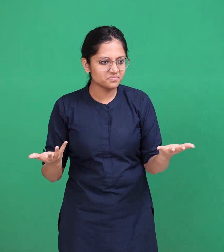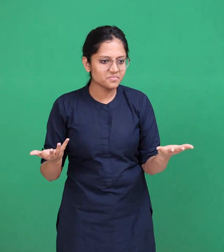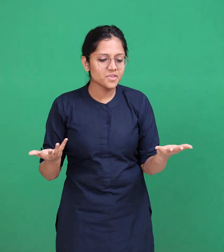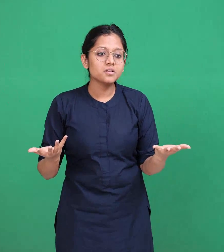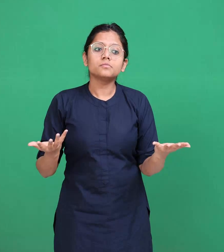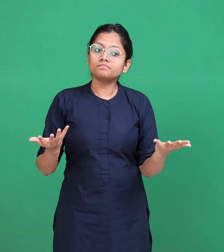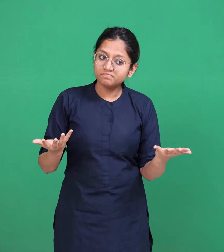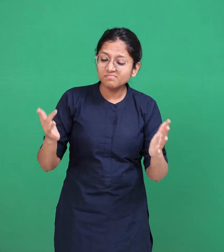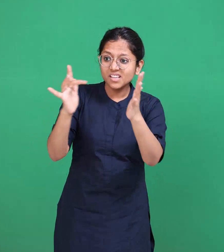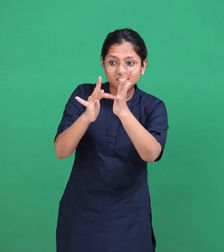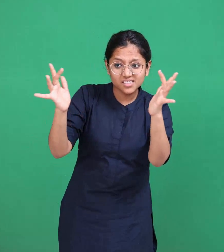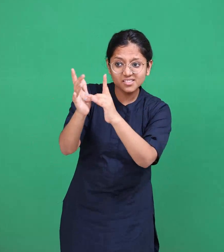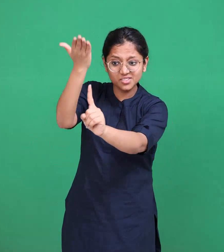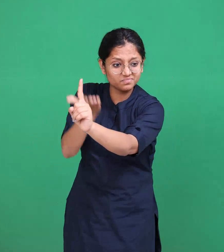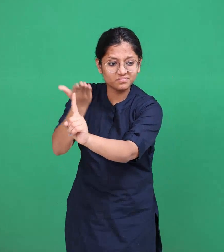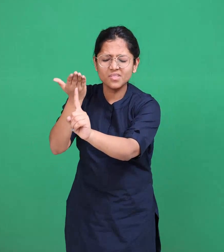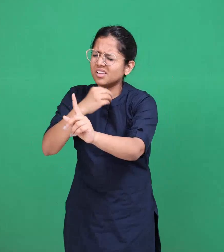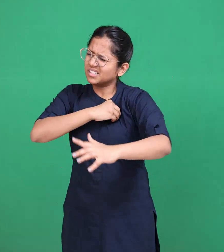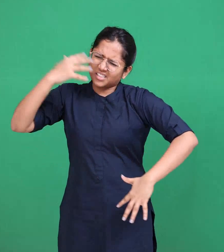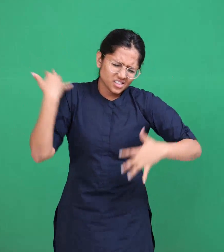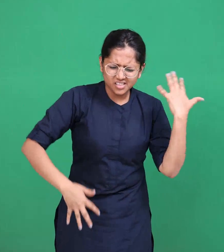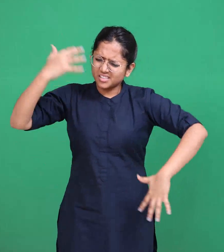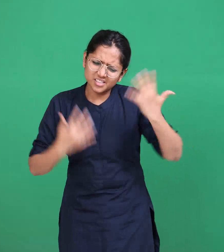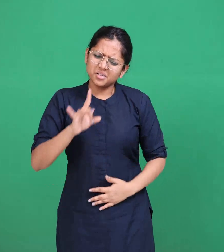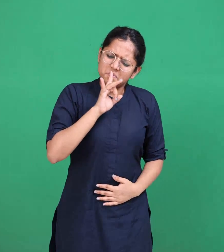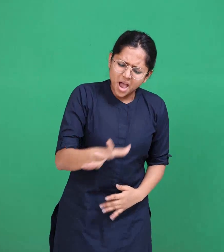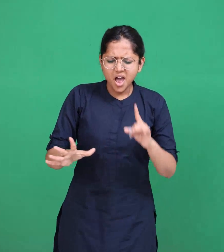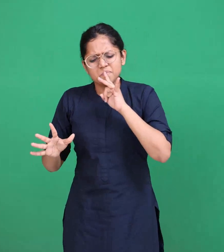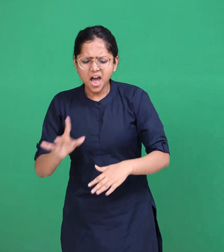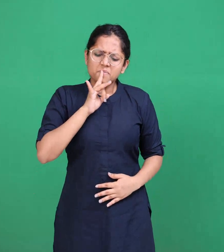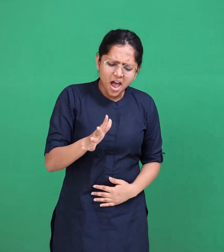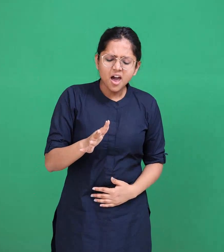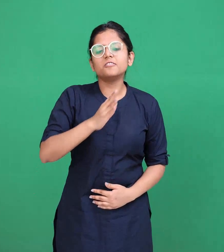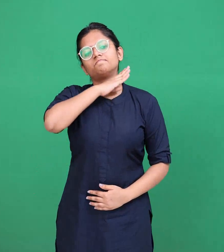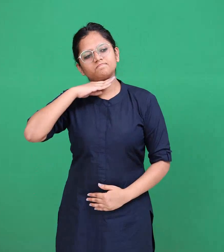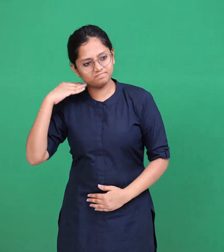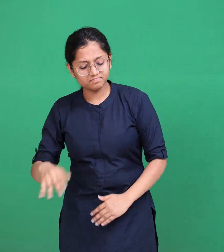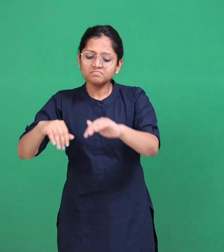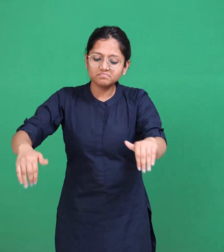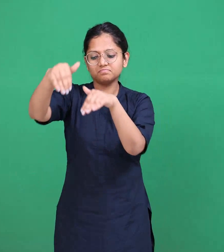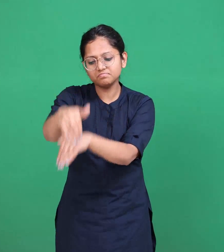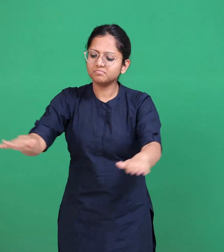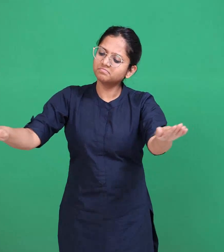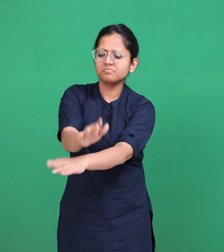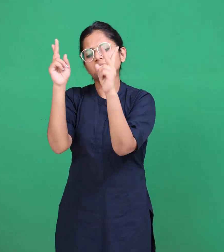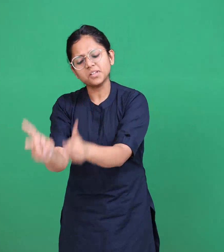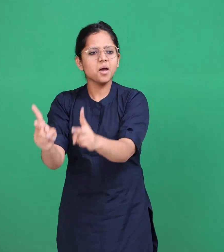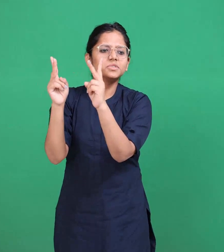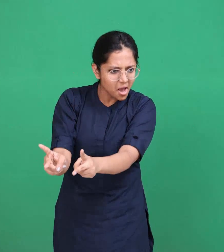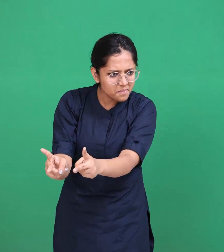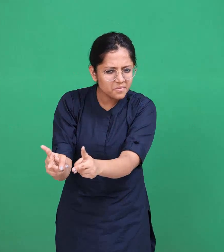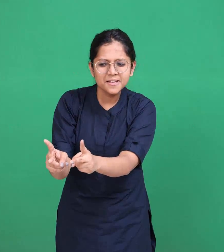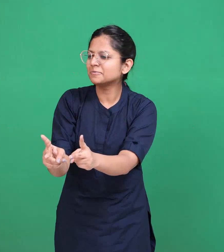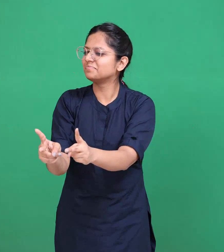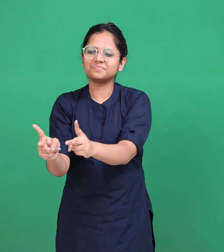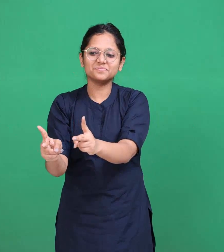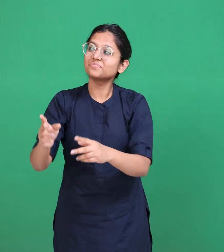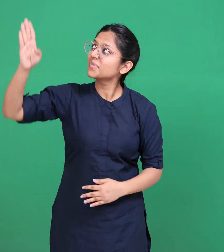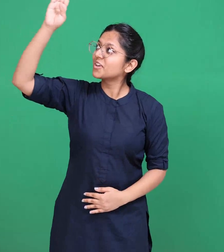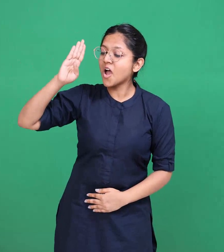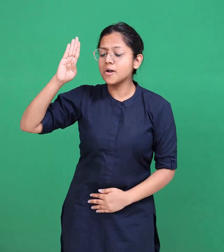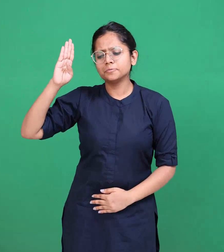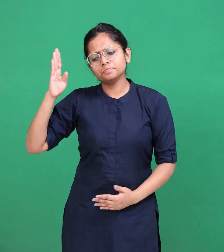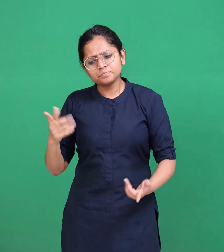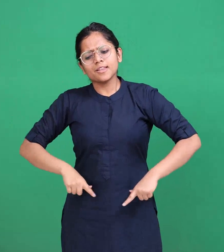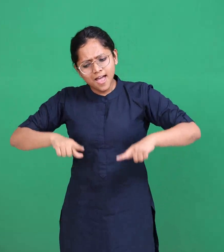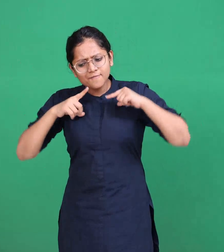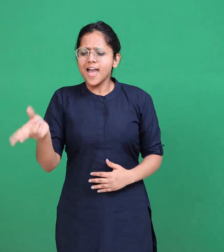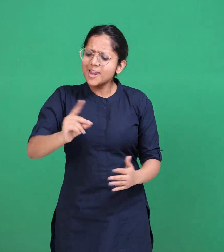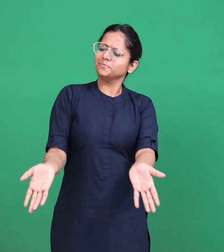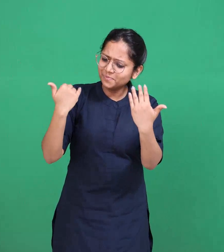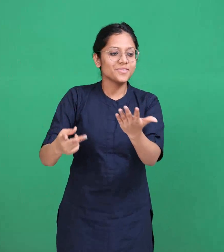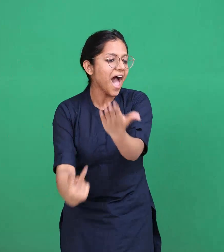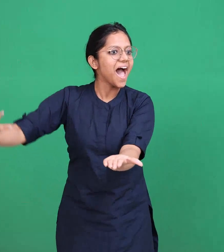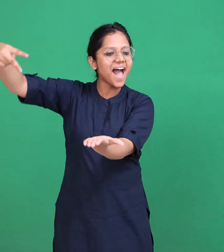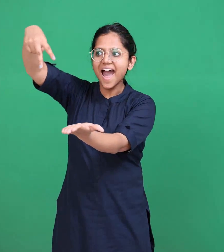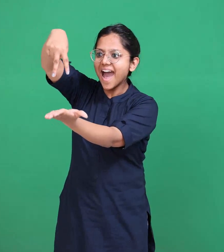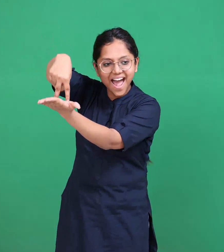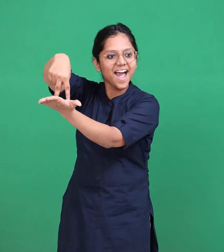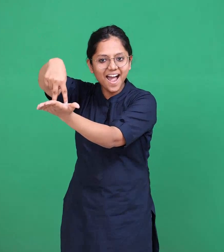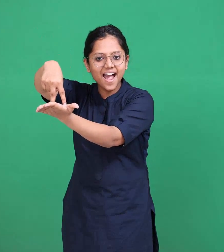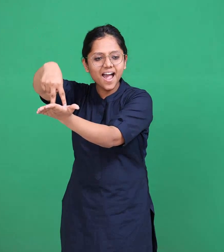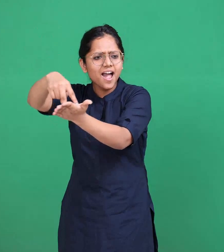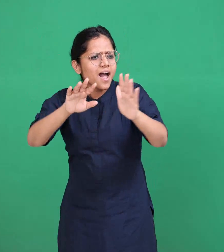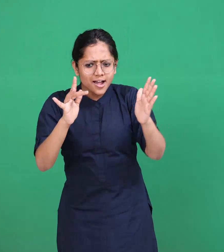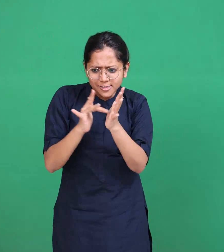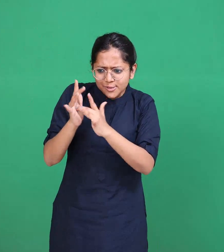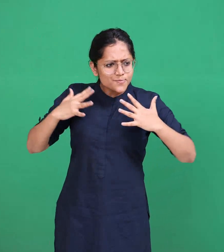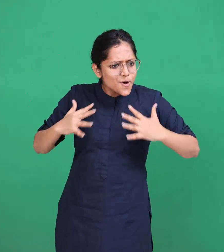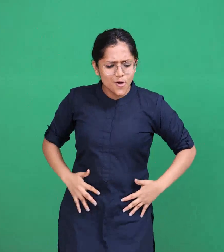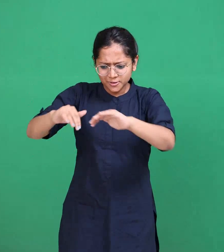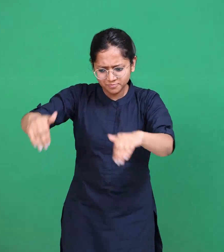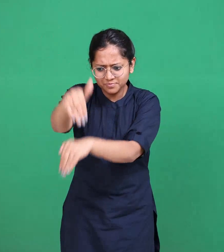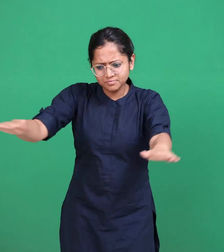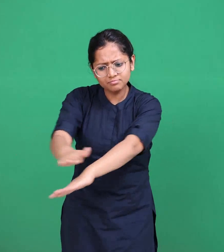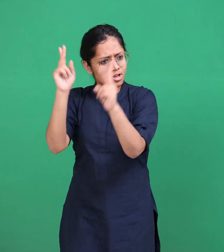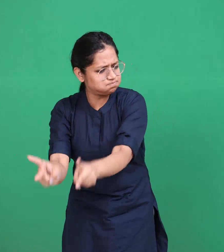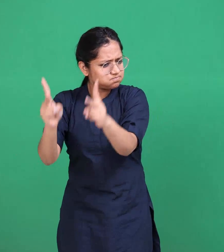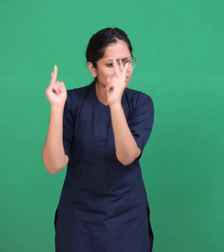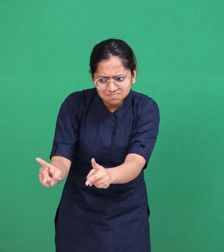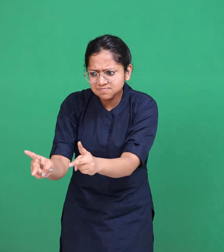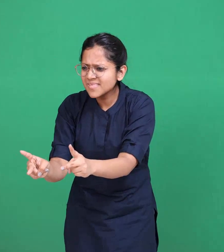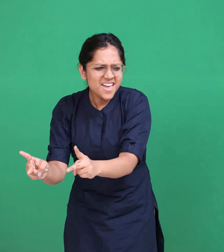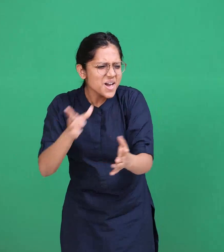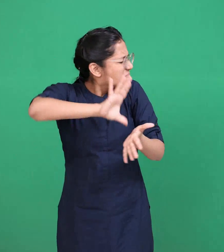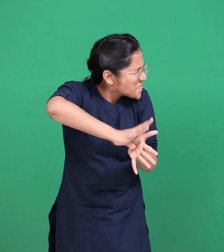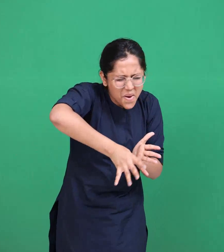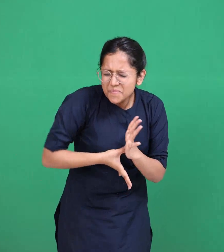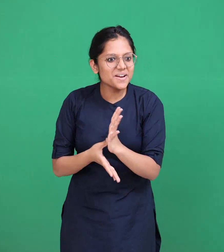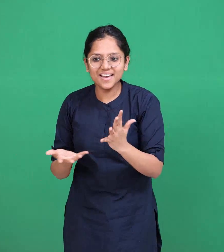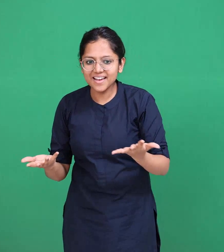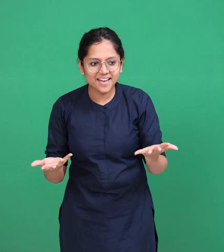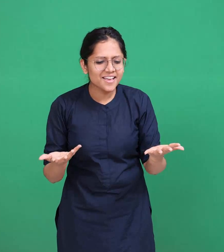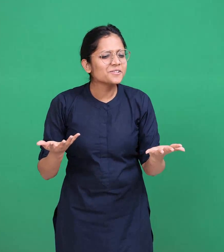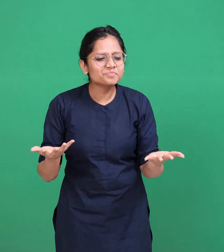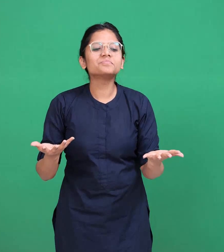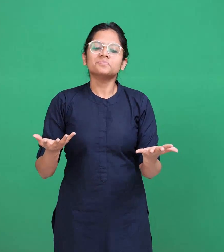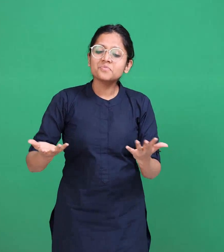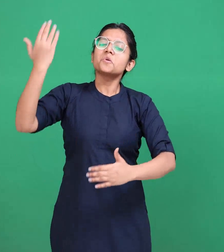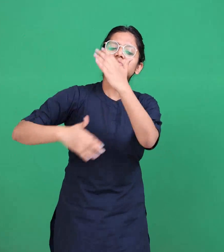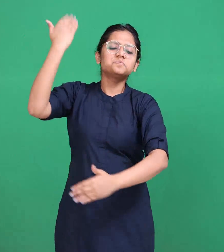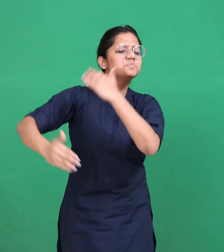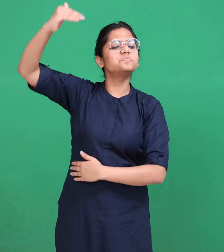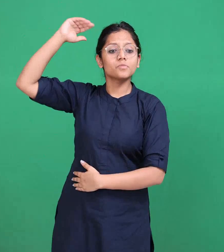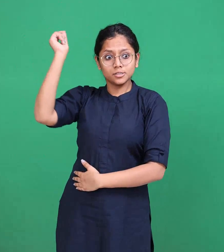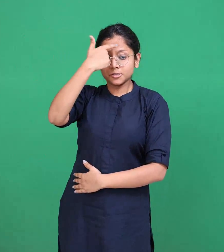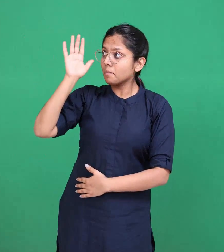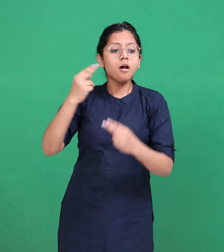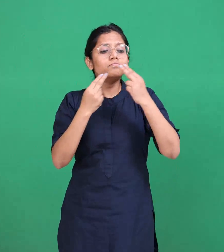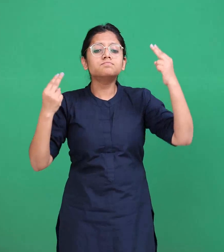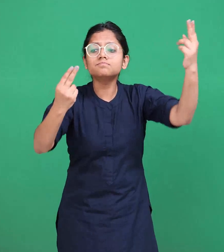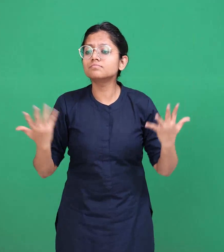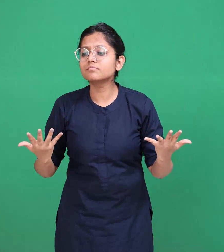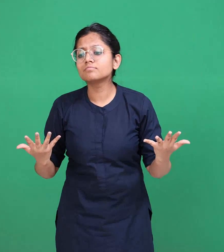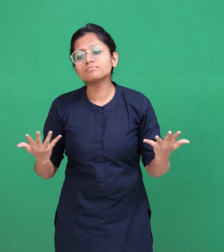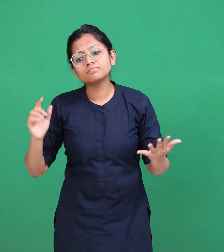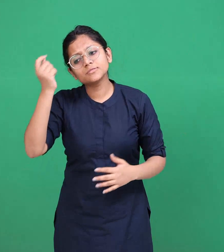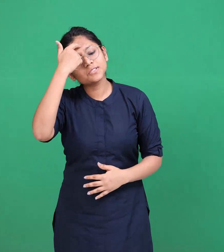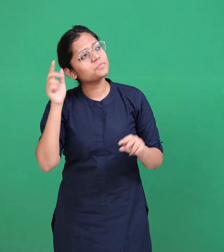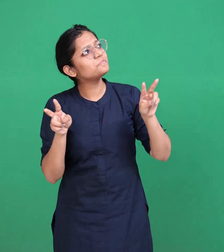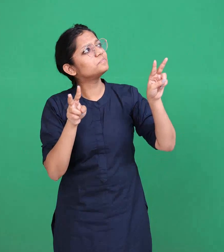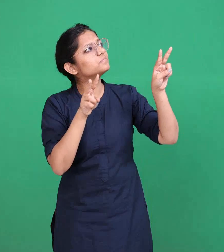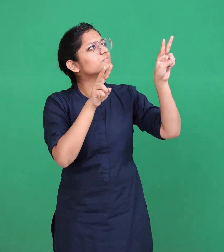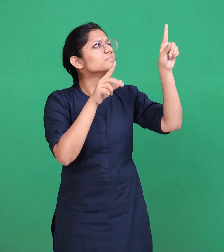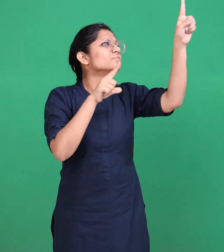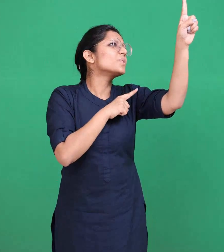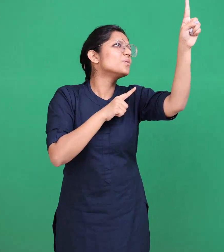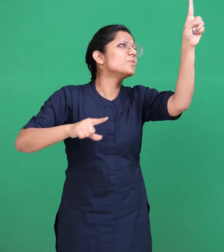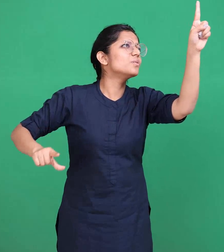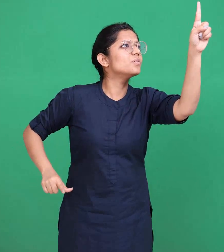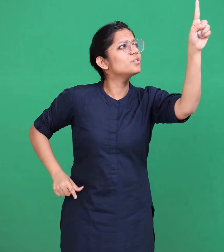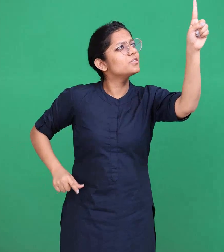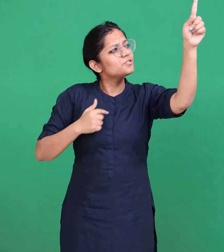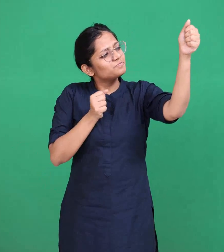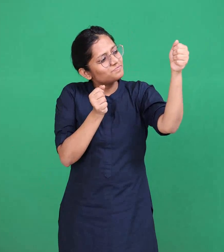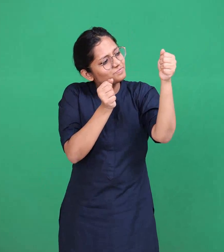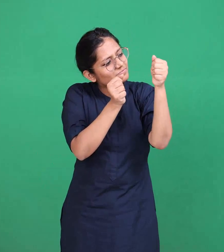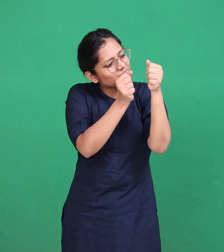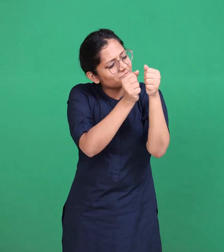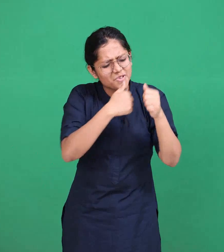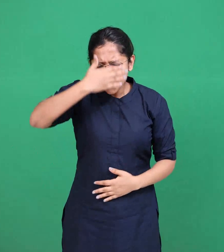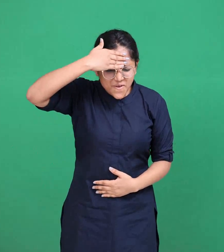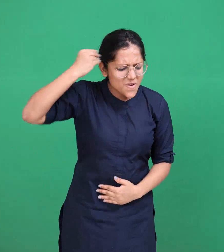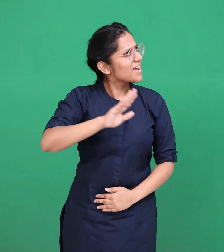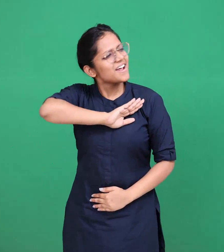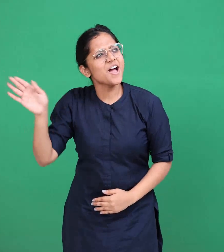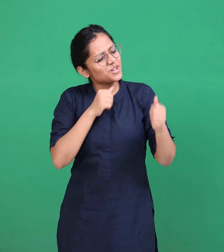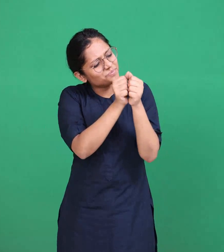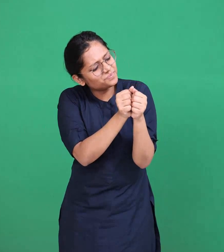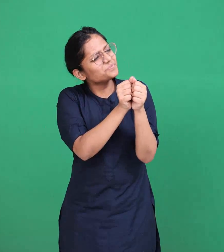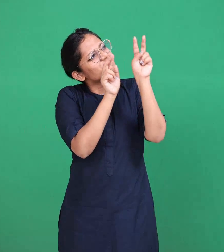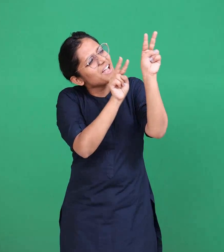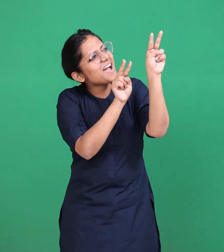But God raised Him from the dead, releasing Him from the agony of death, because it was impossible for Him to be held in its clutches.